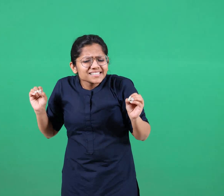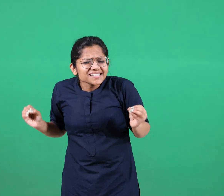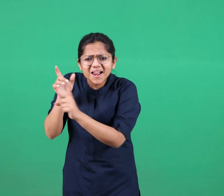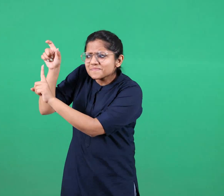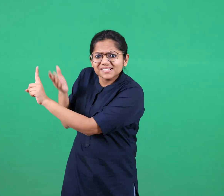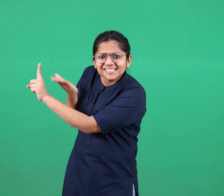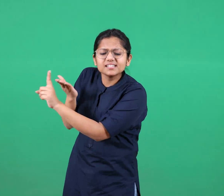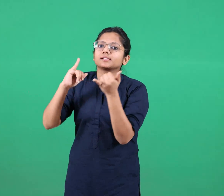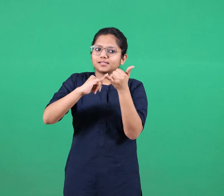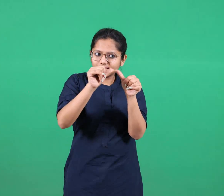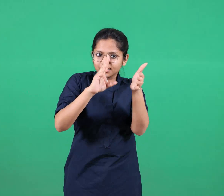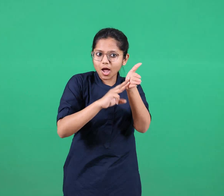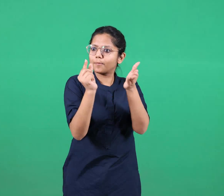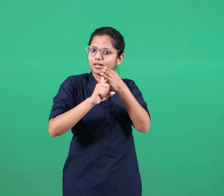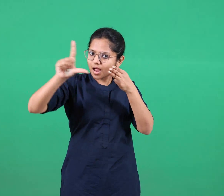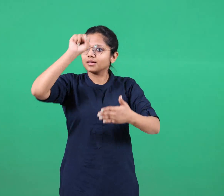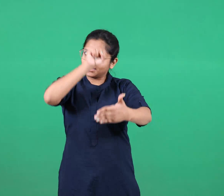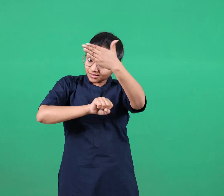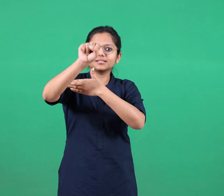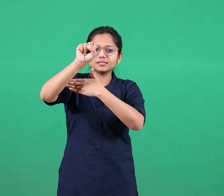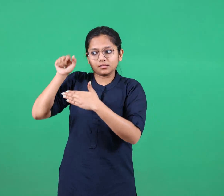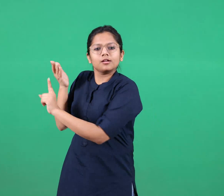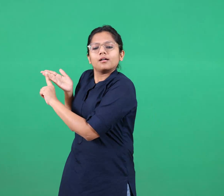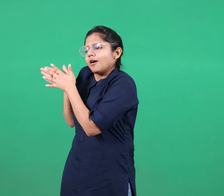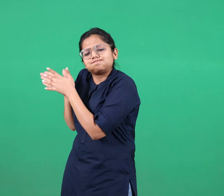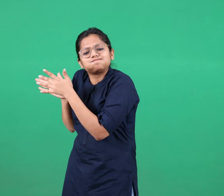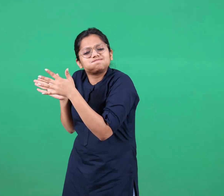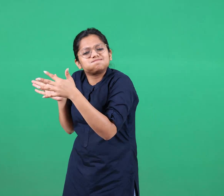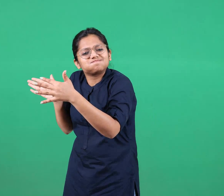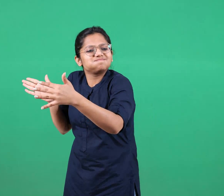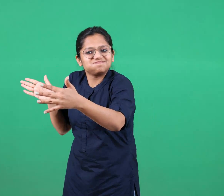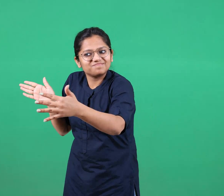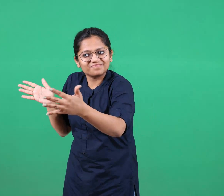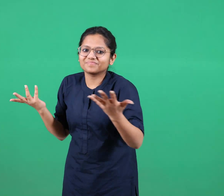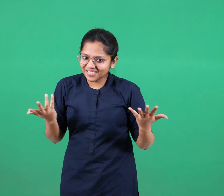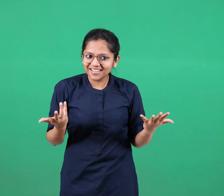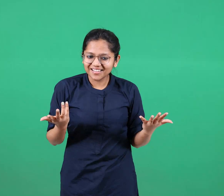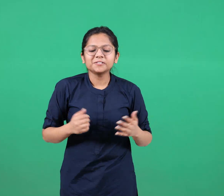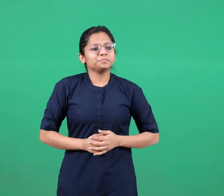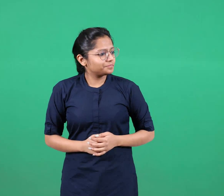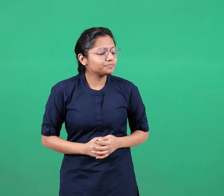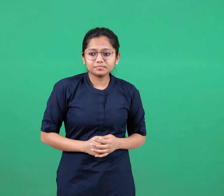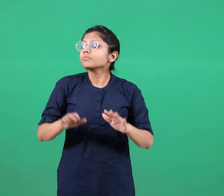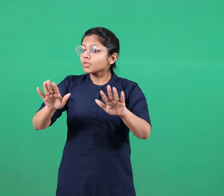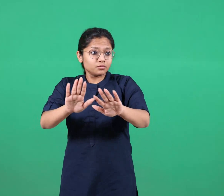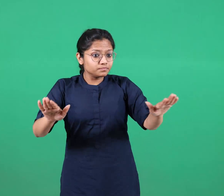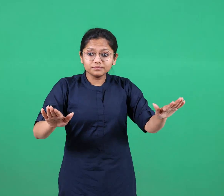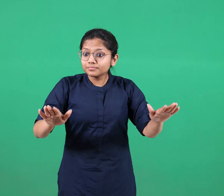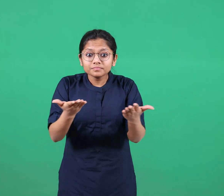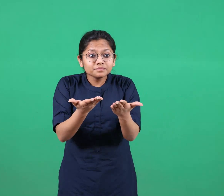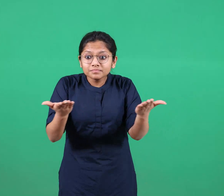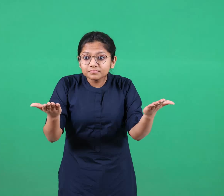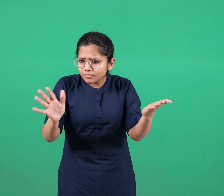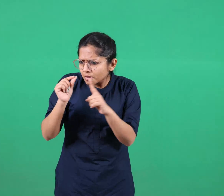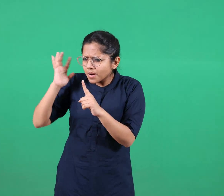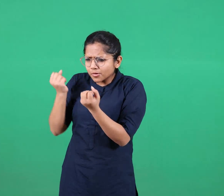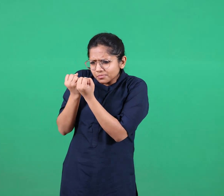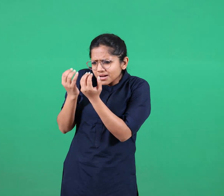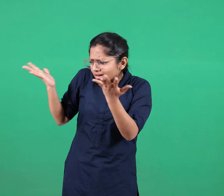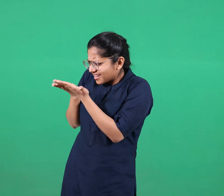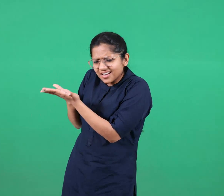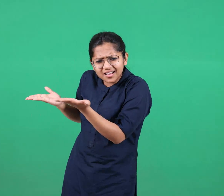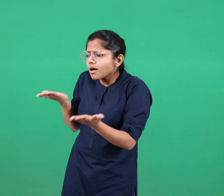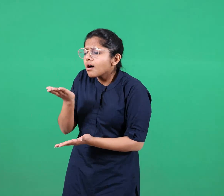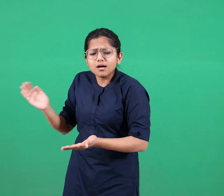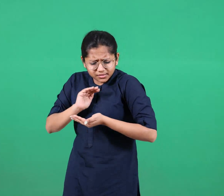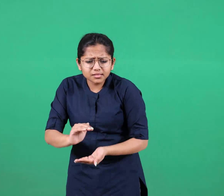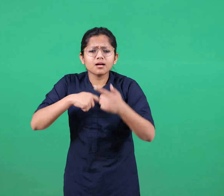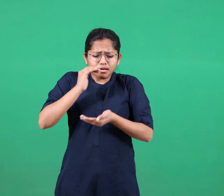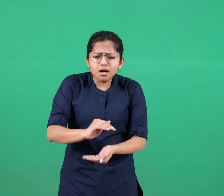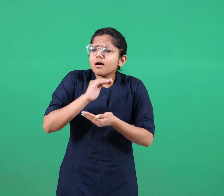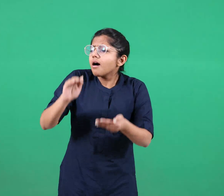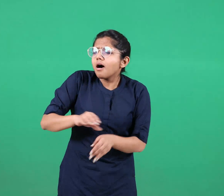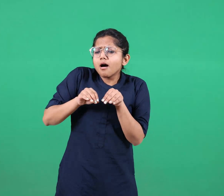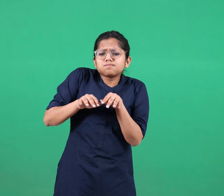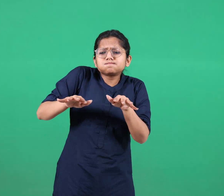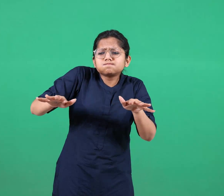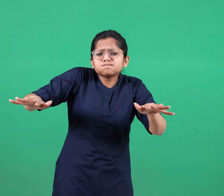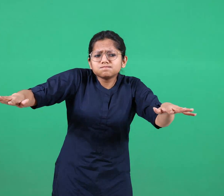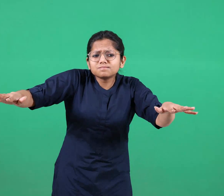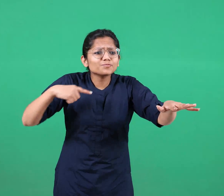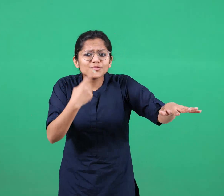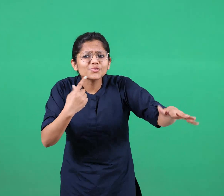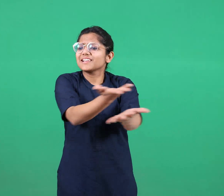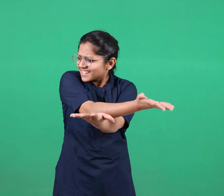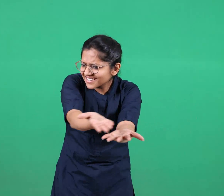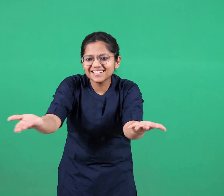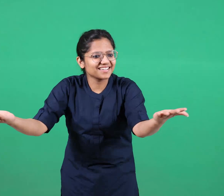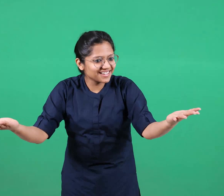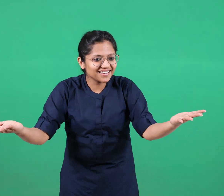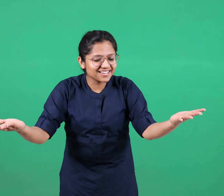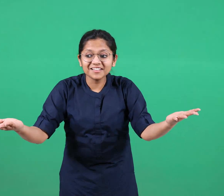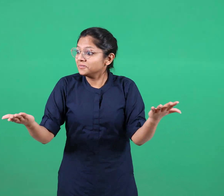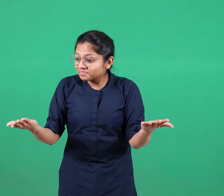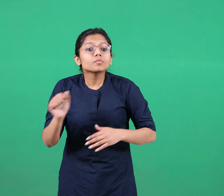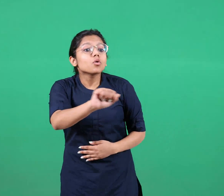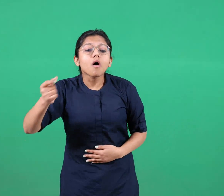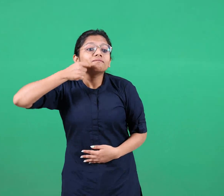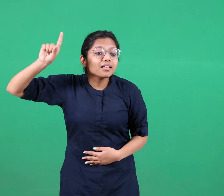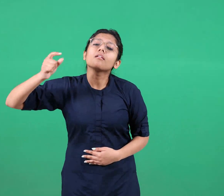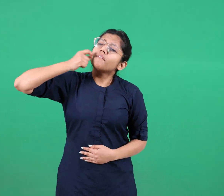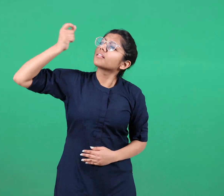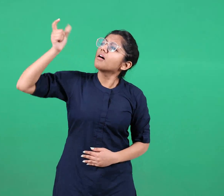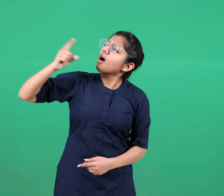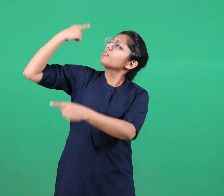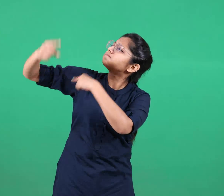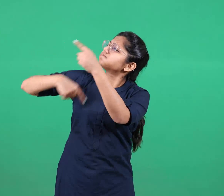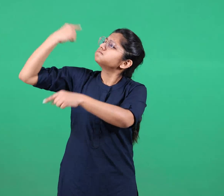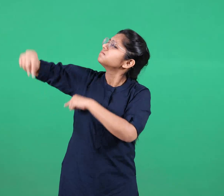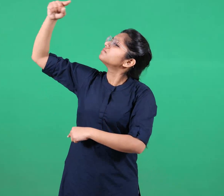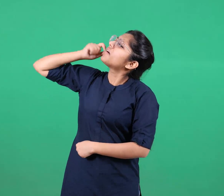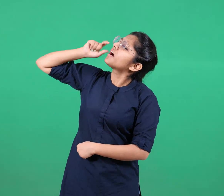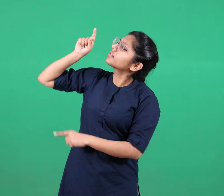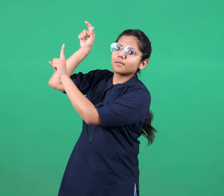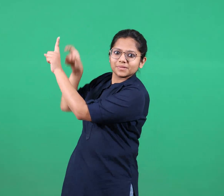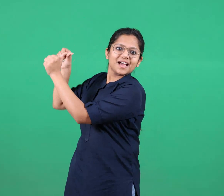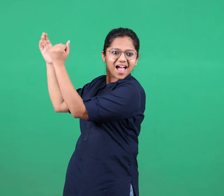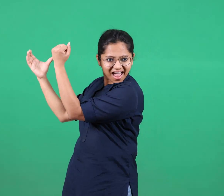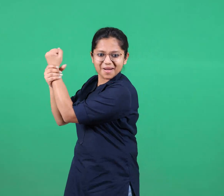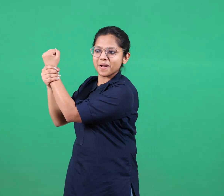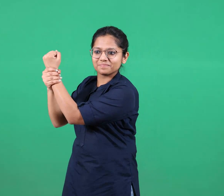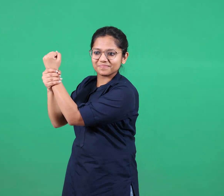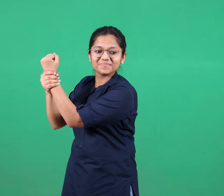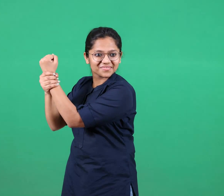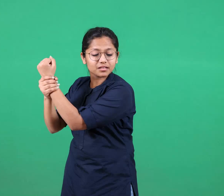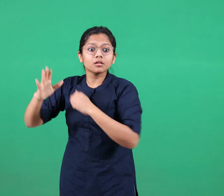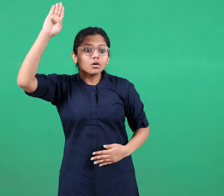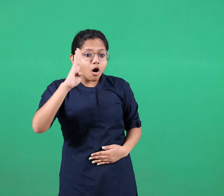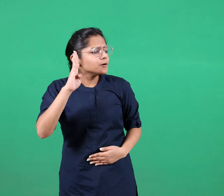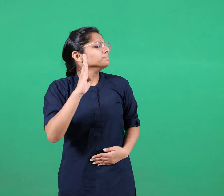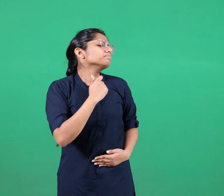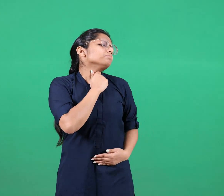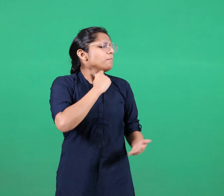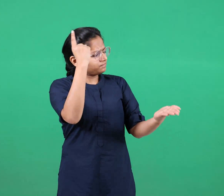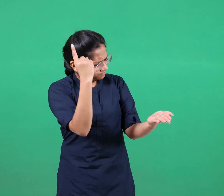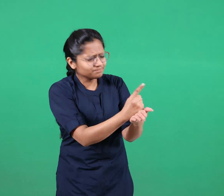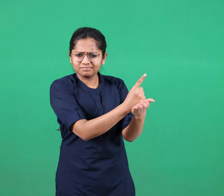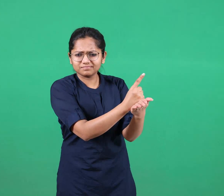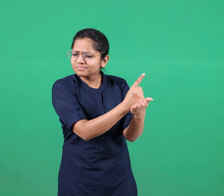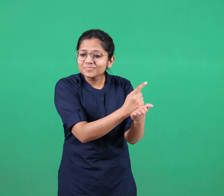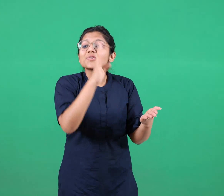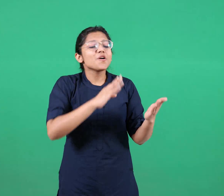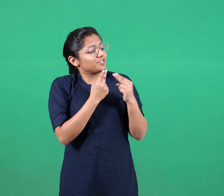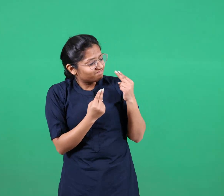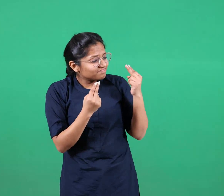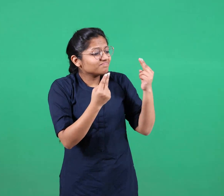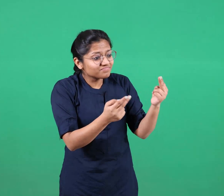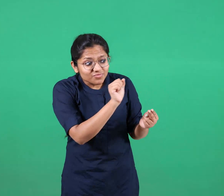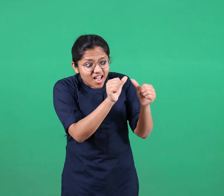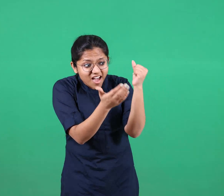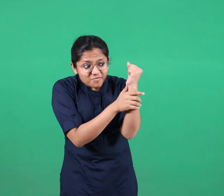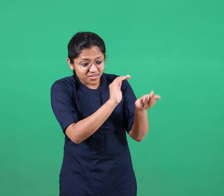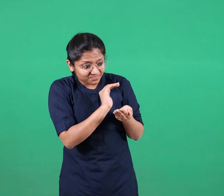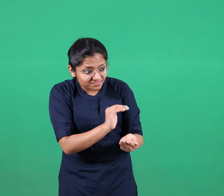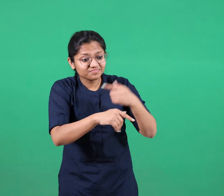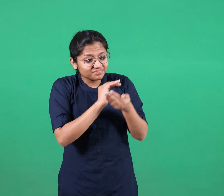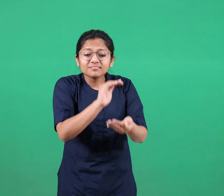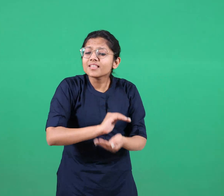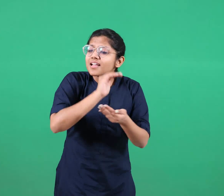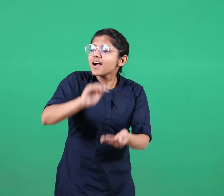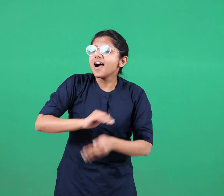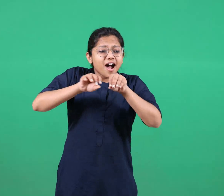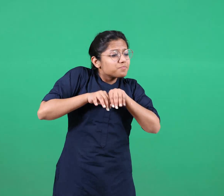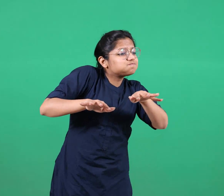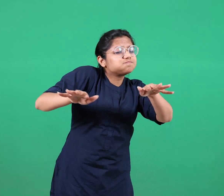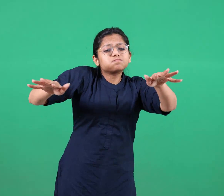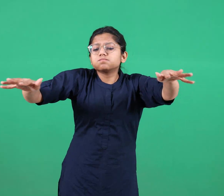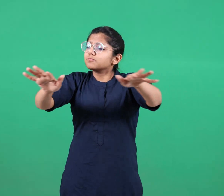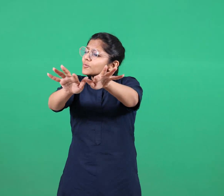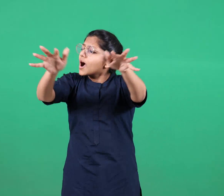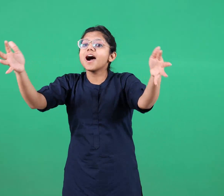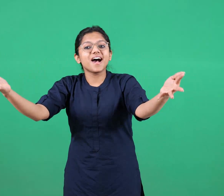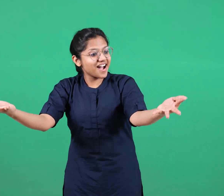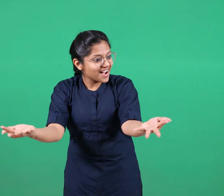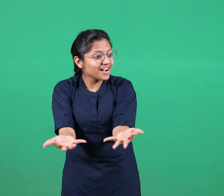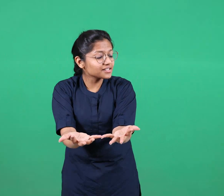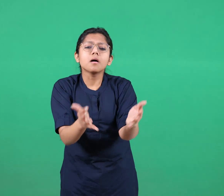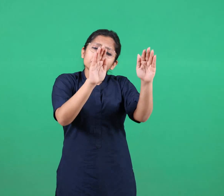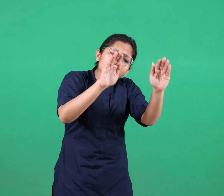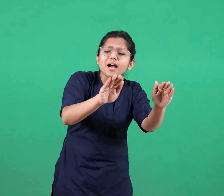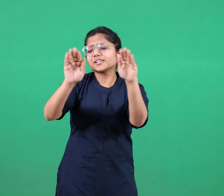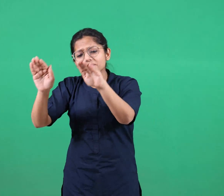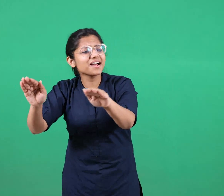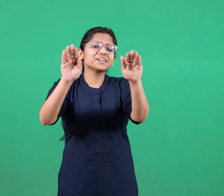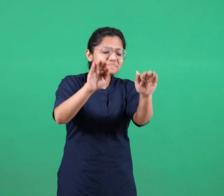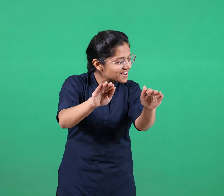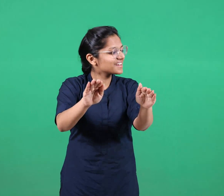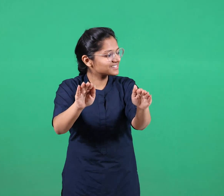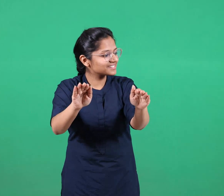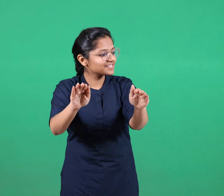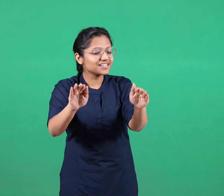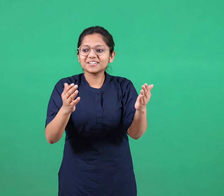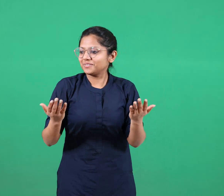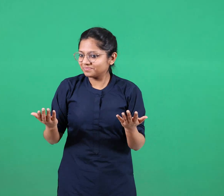And you are sons of the prophets and of the covenant God made with your fathers when He said to Abraham, ' Through your offspring all the families of the earth will be blessed.'